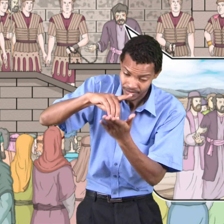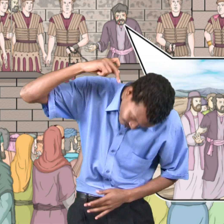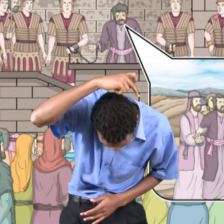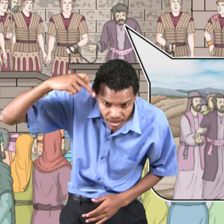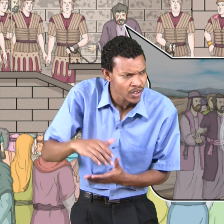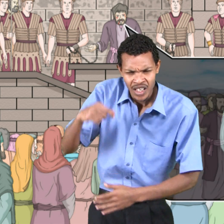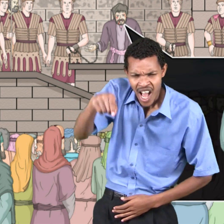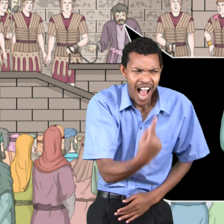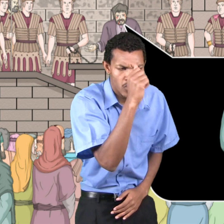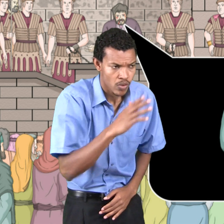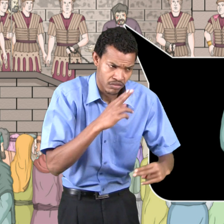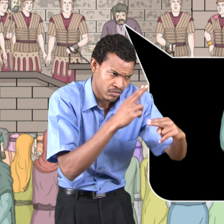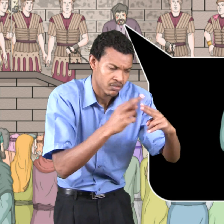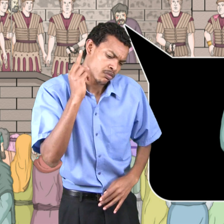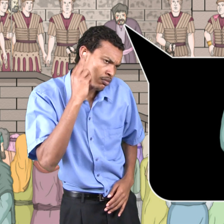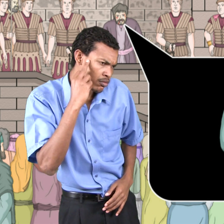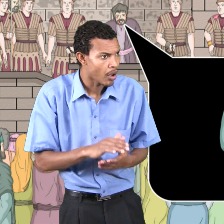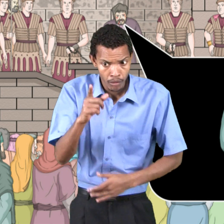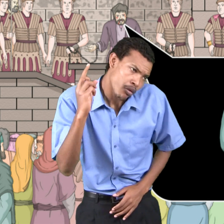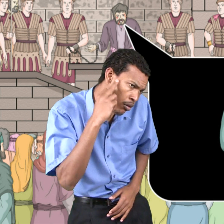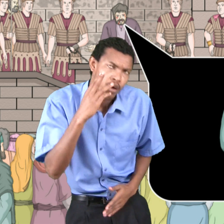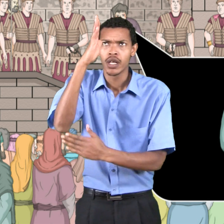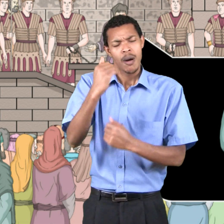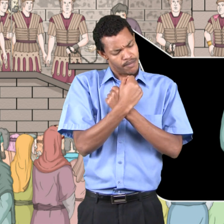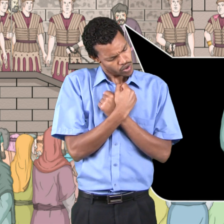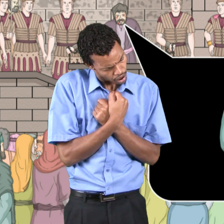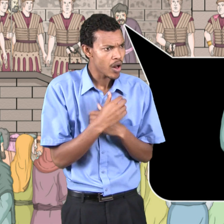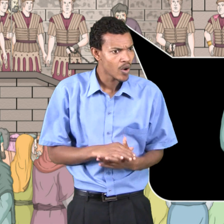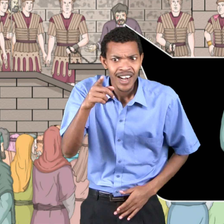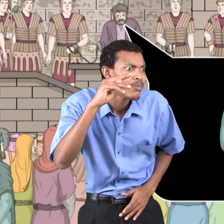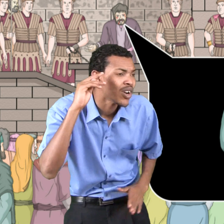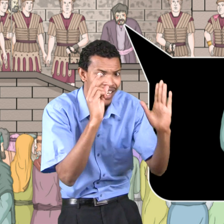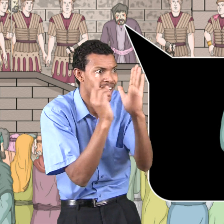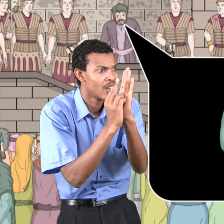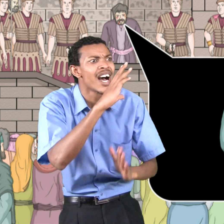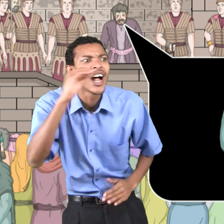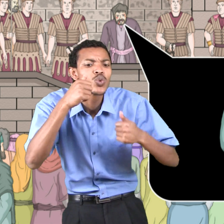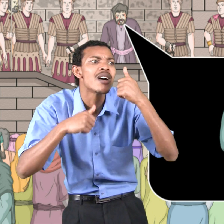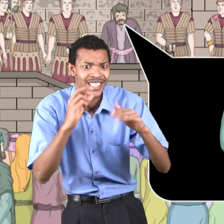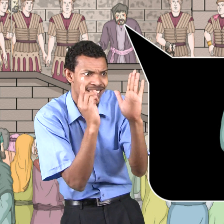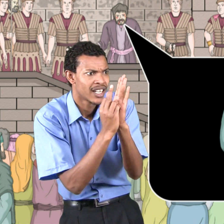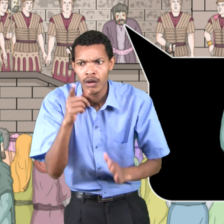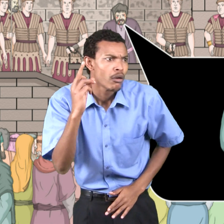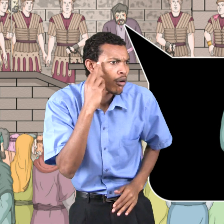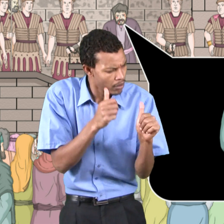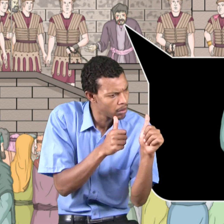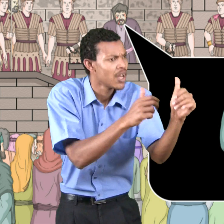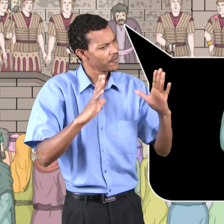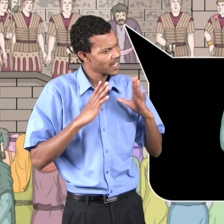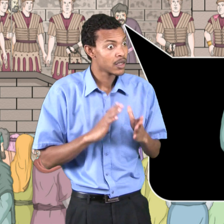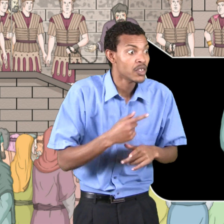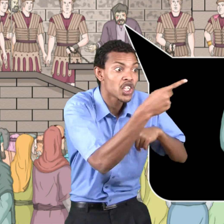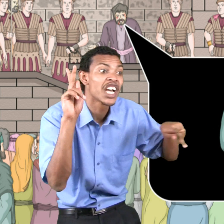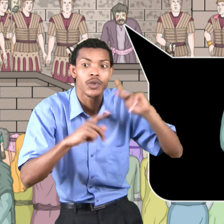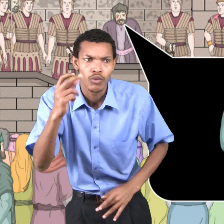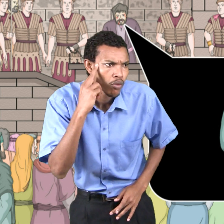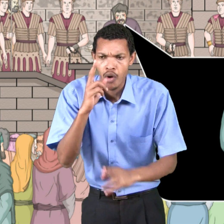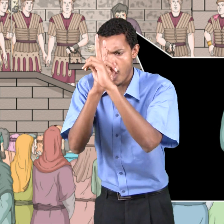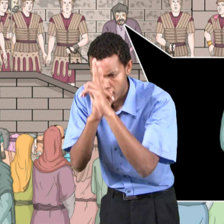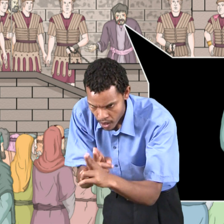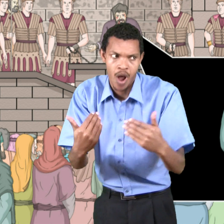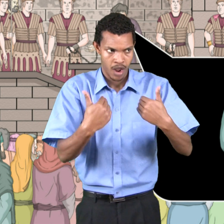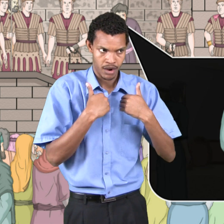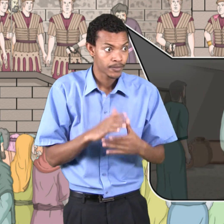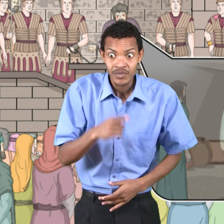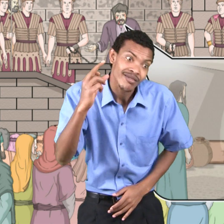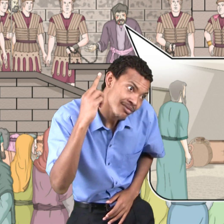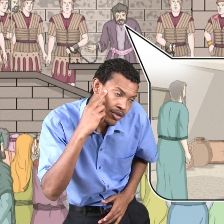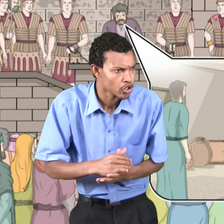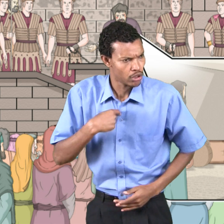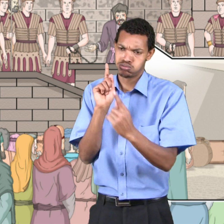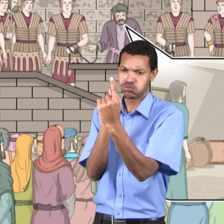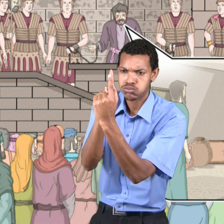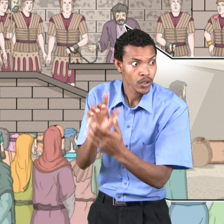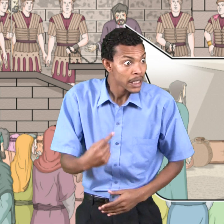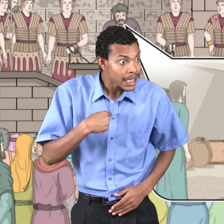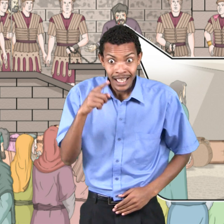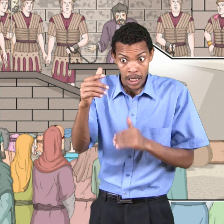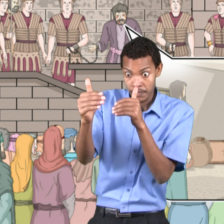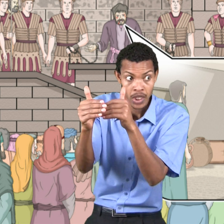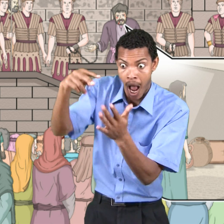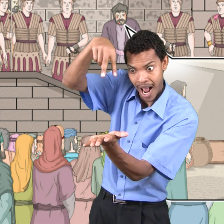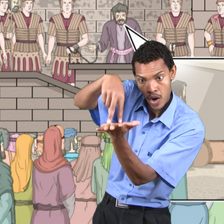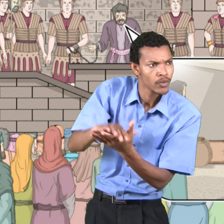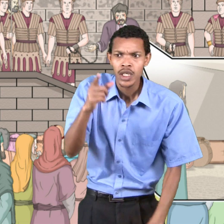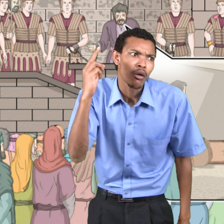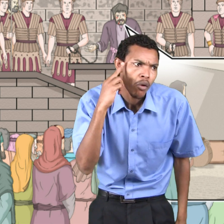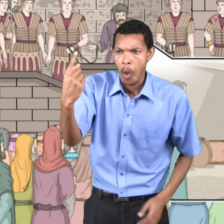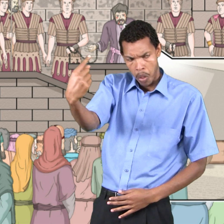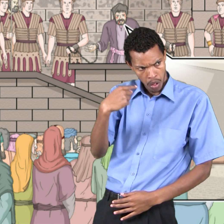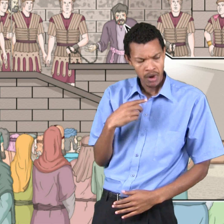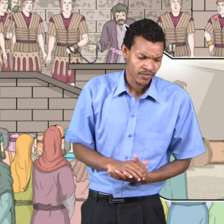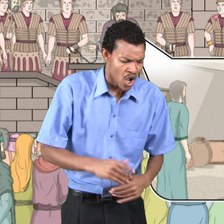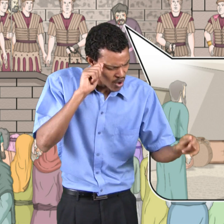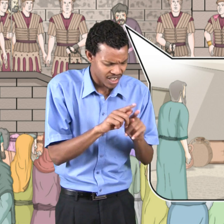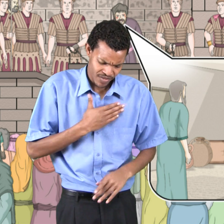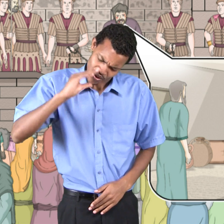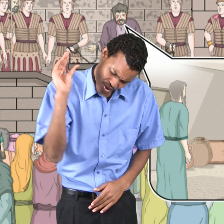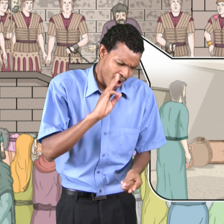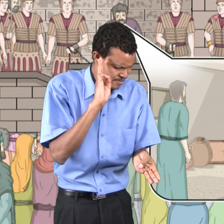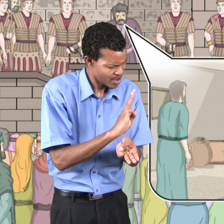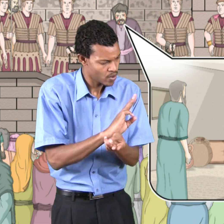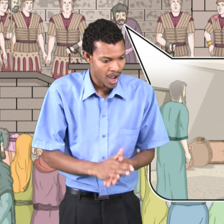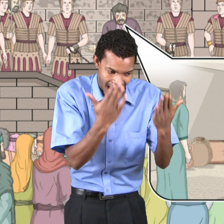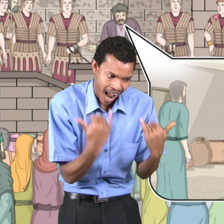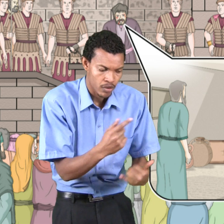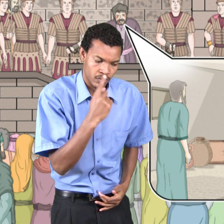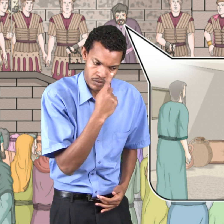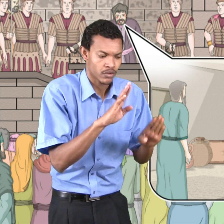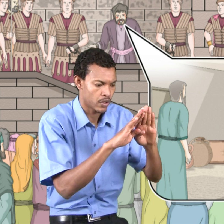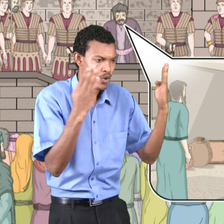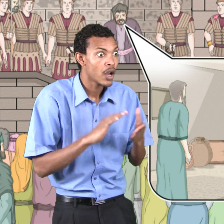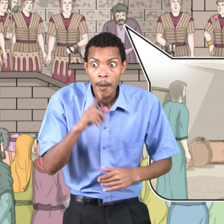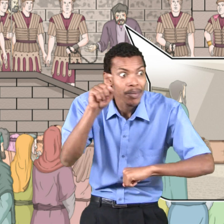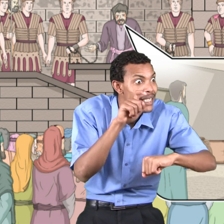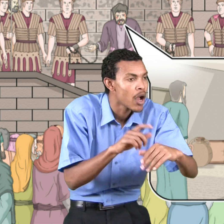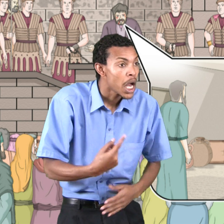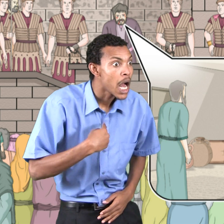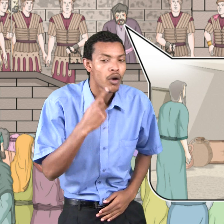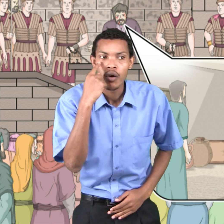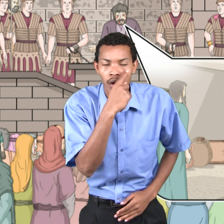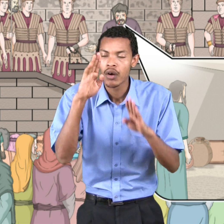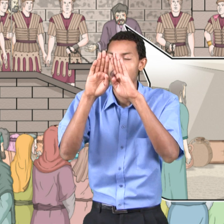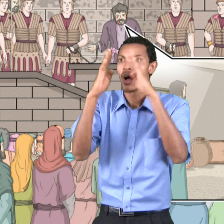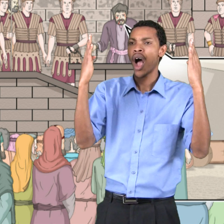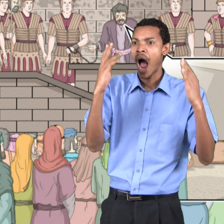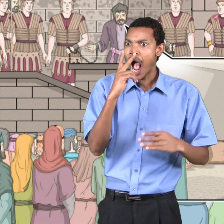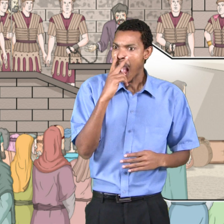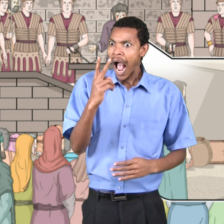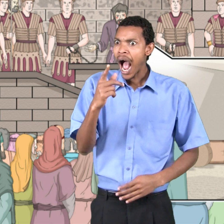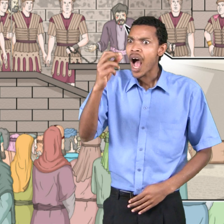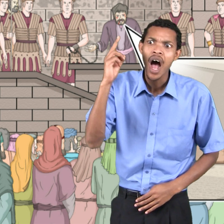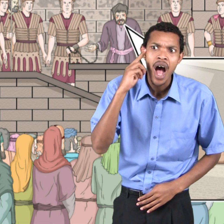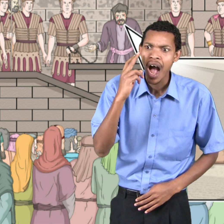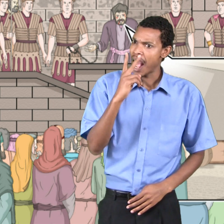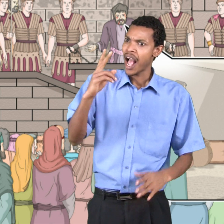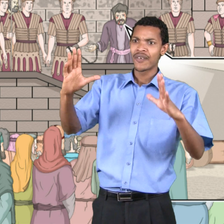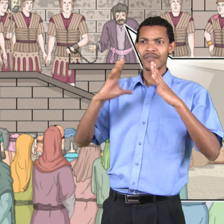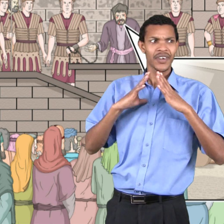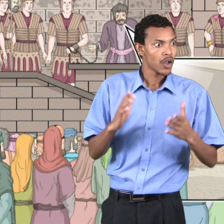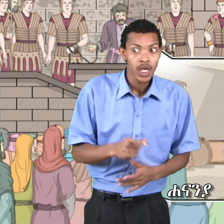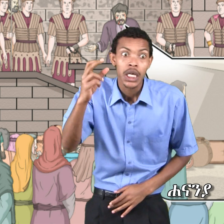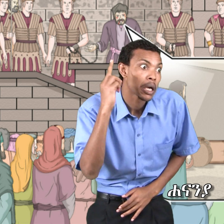There a man named Ananias, a devout observer of the law who was highly regarded by all the Jews living there, came and stood beside me. ‘Brother Saul,’ he said, ‘receive your sight.’ And at that moment I could see him.